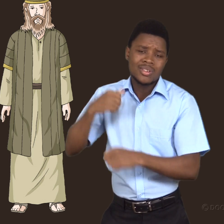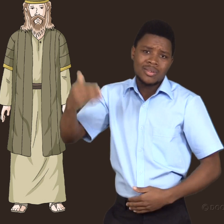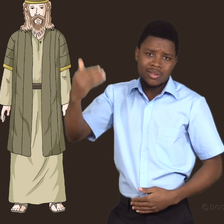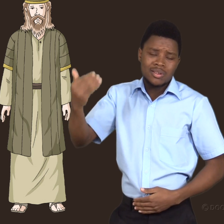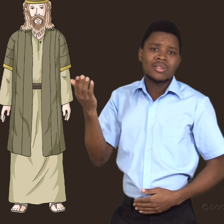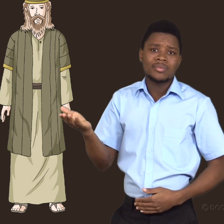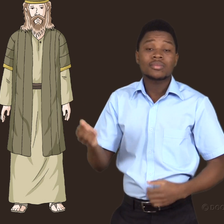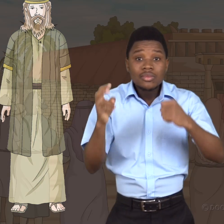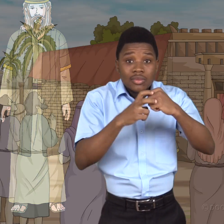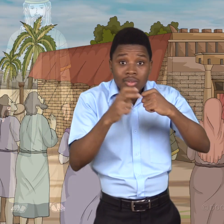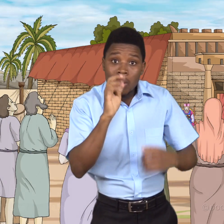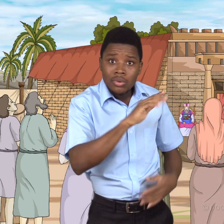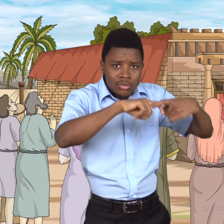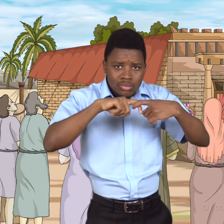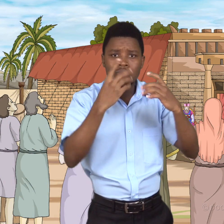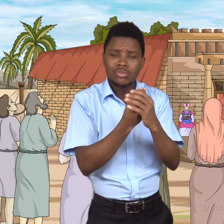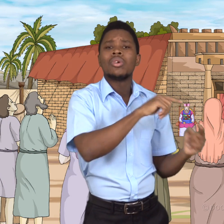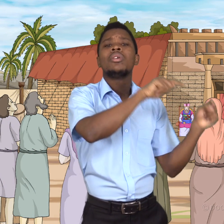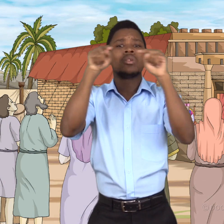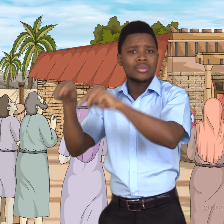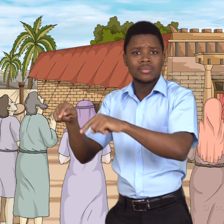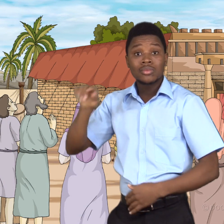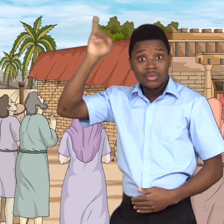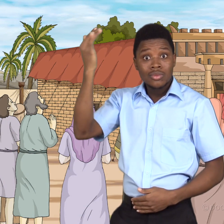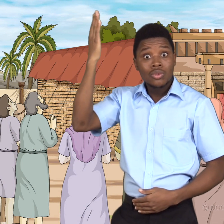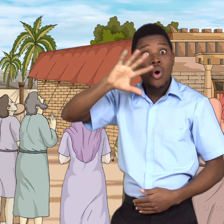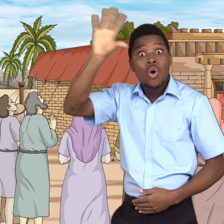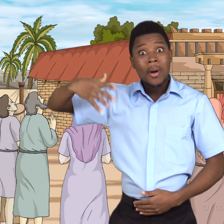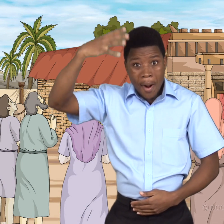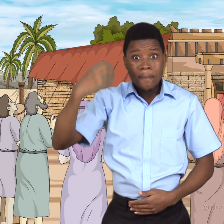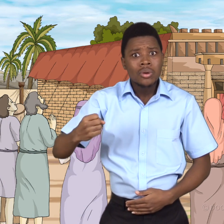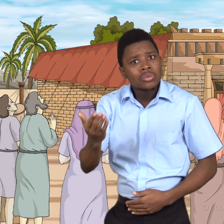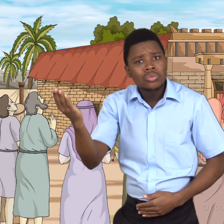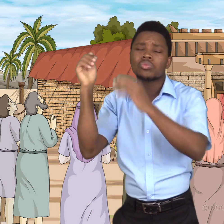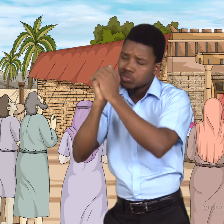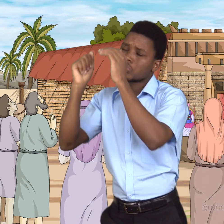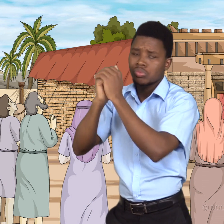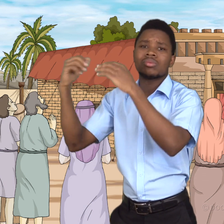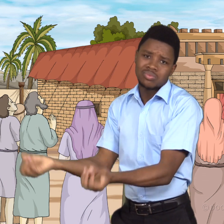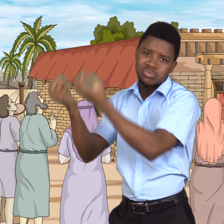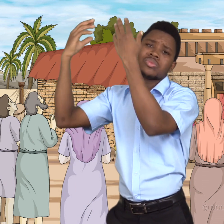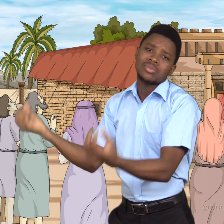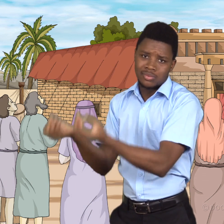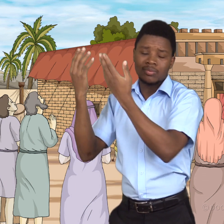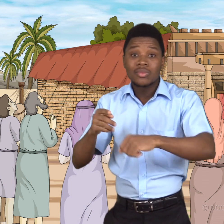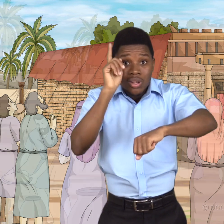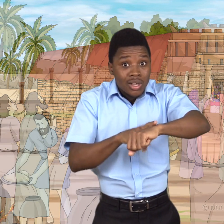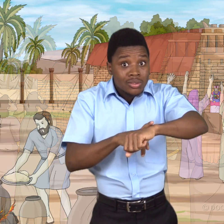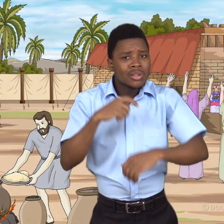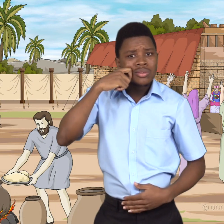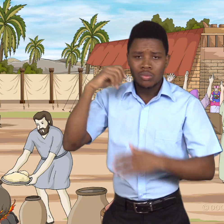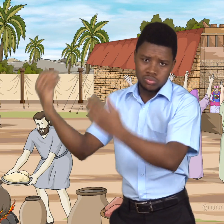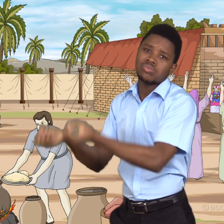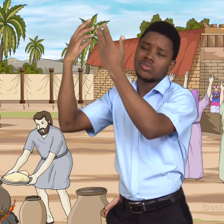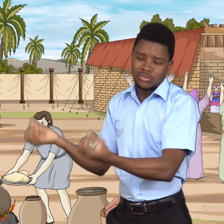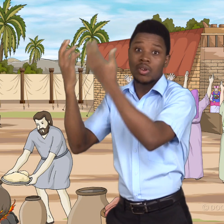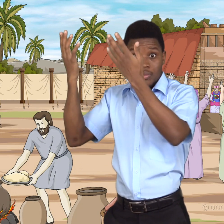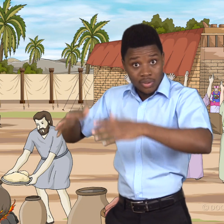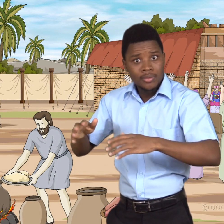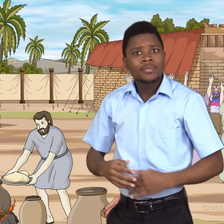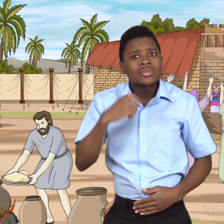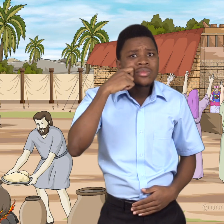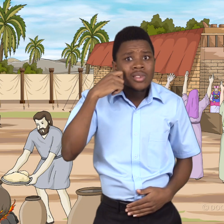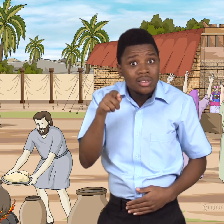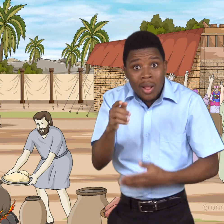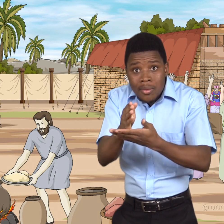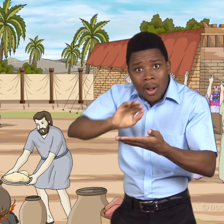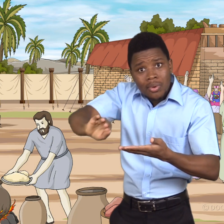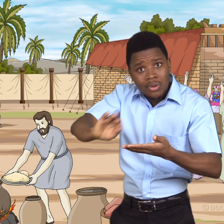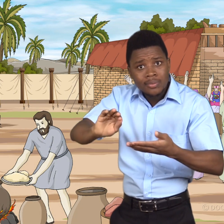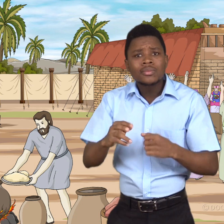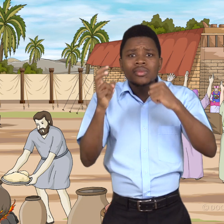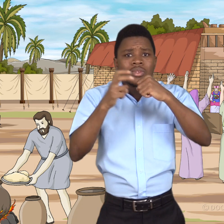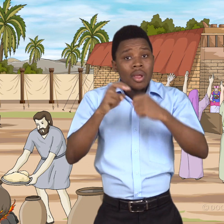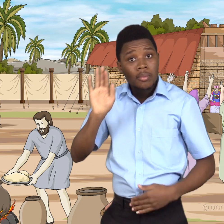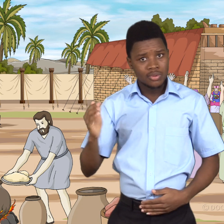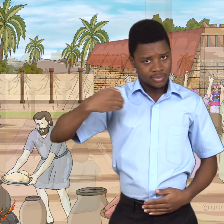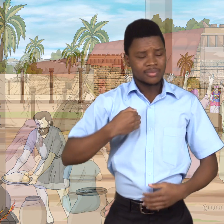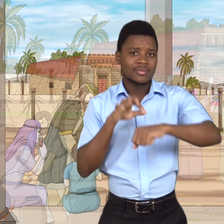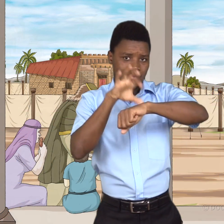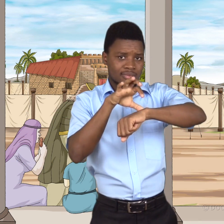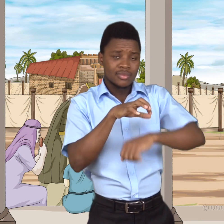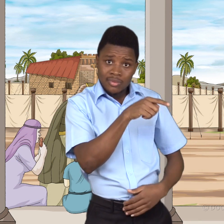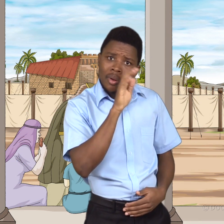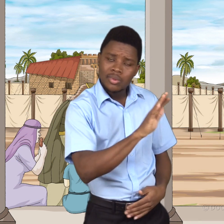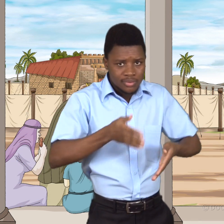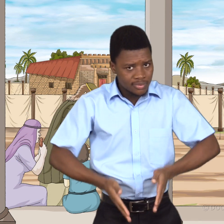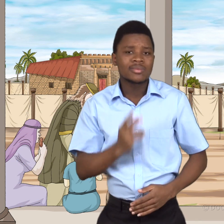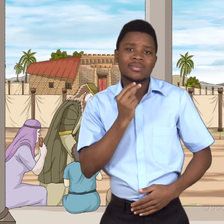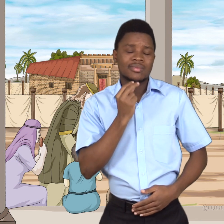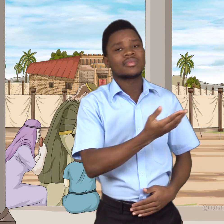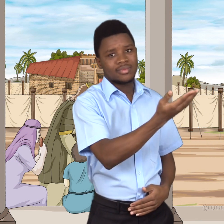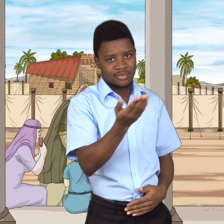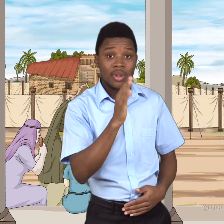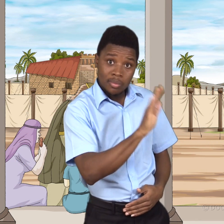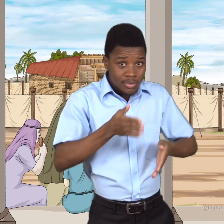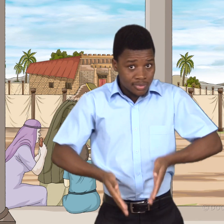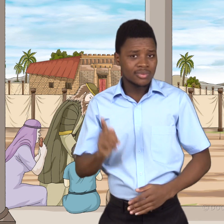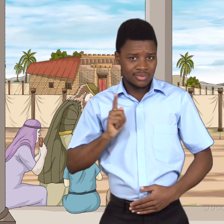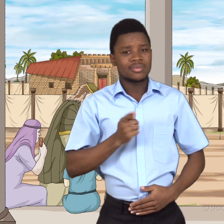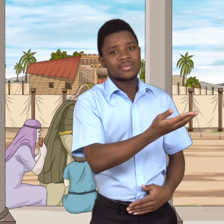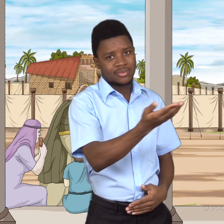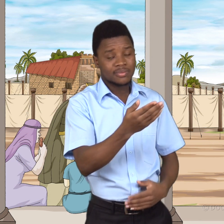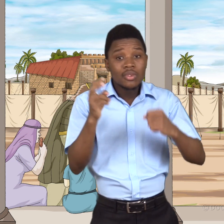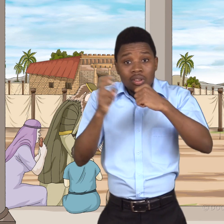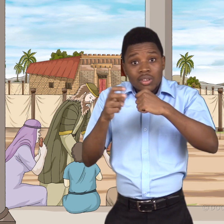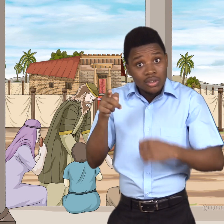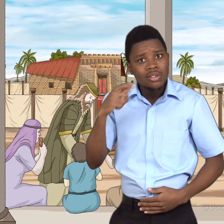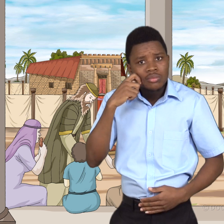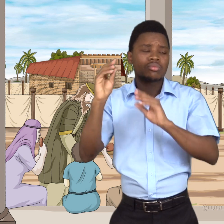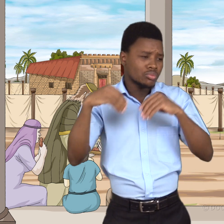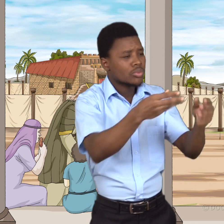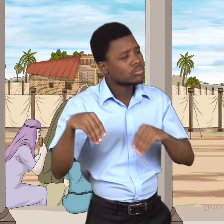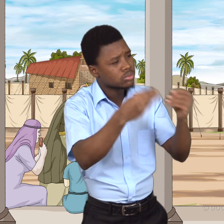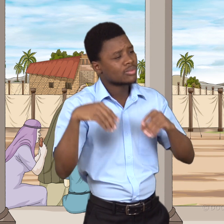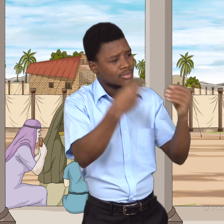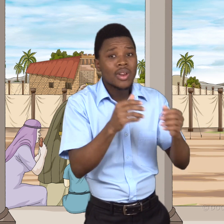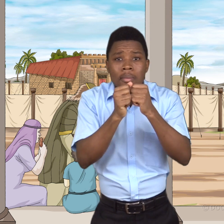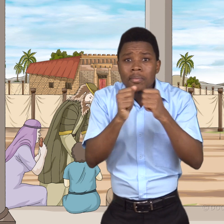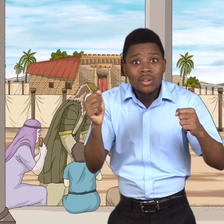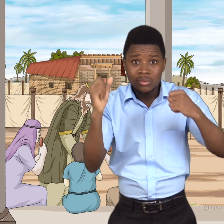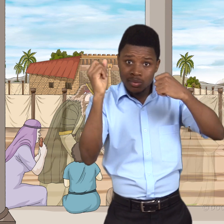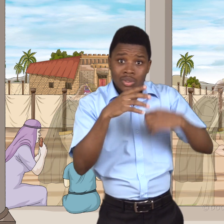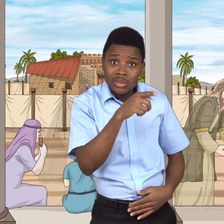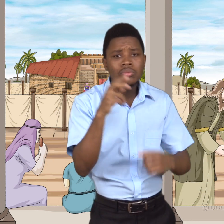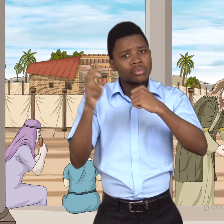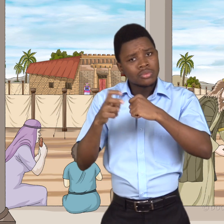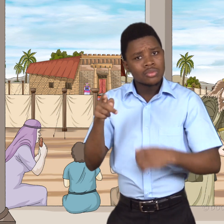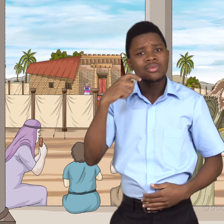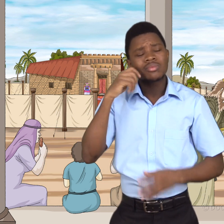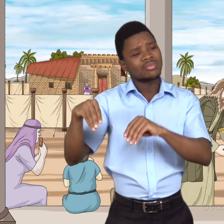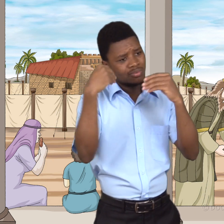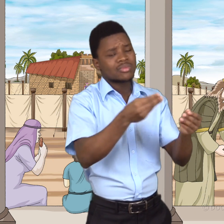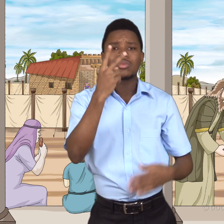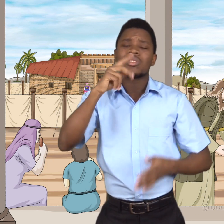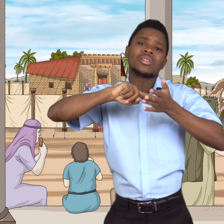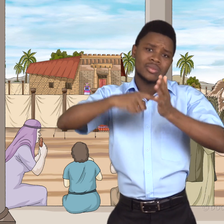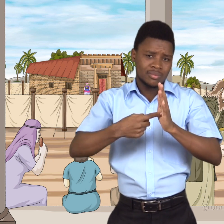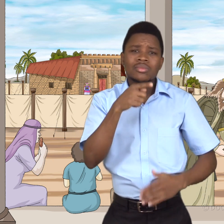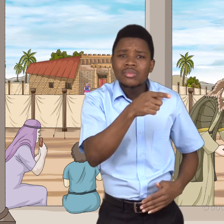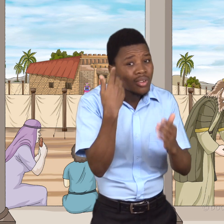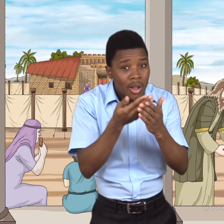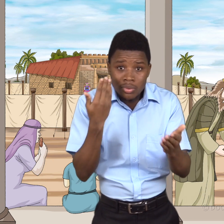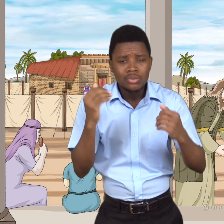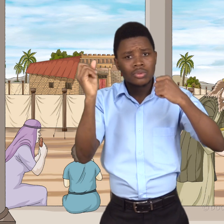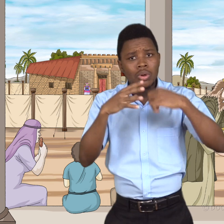And whenever the day came for Elkanah to present his sacrifice, he would give portions to his wife Peninnah and to all her sons and daughters.